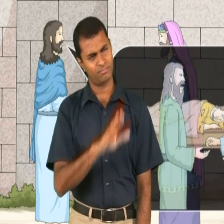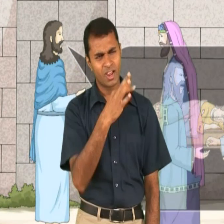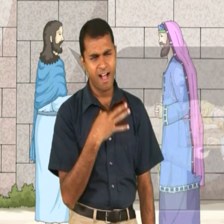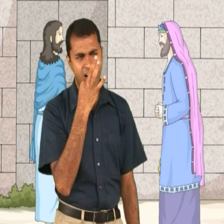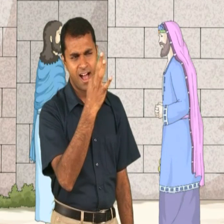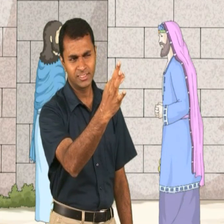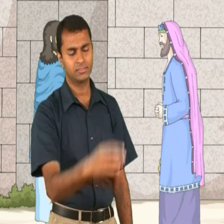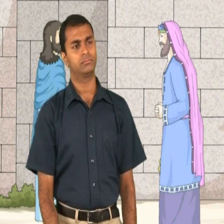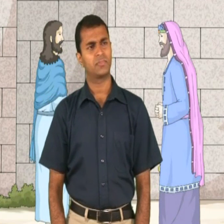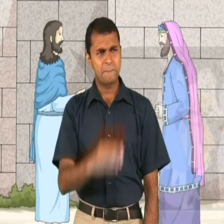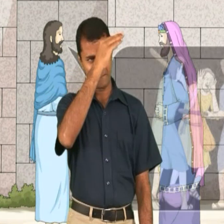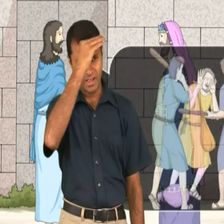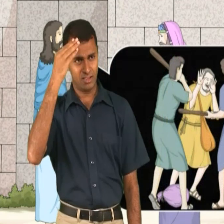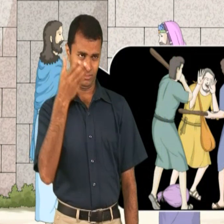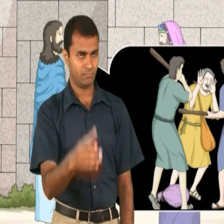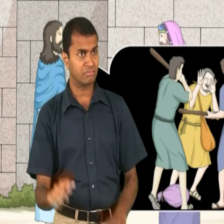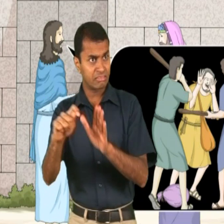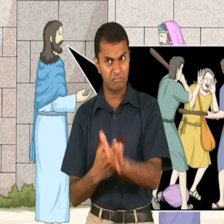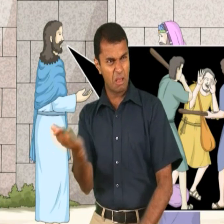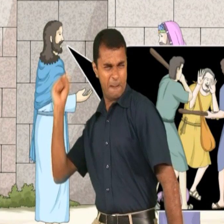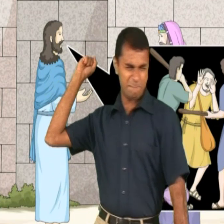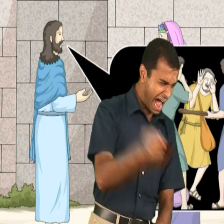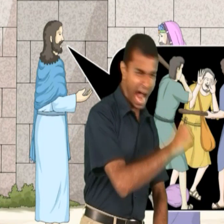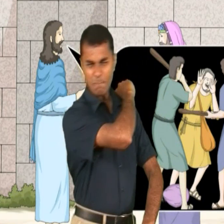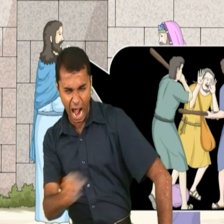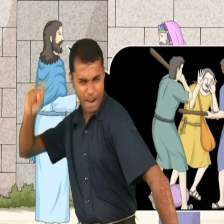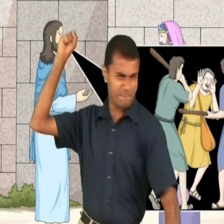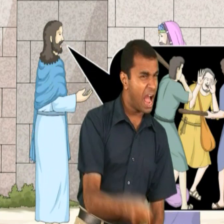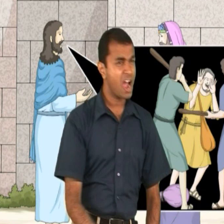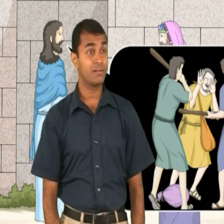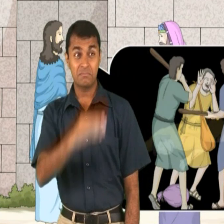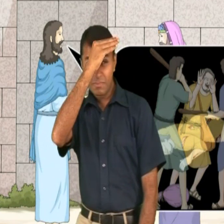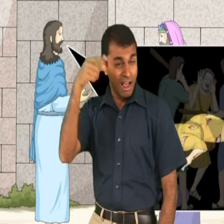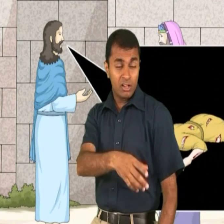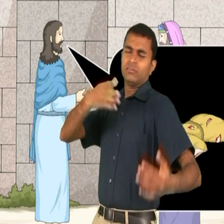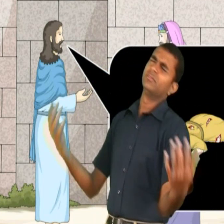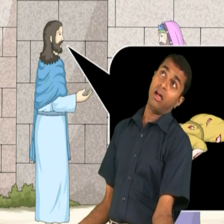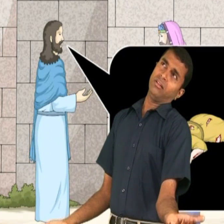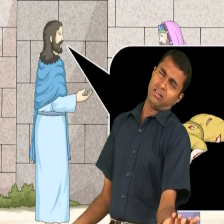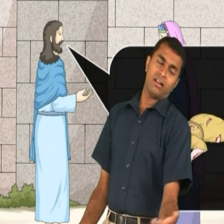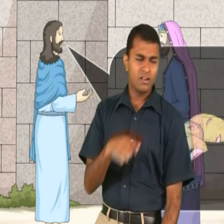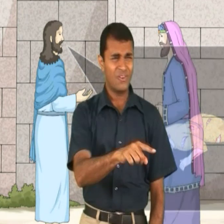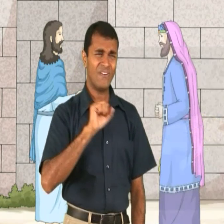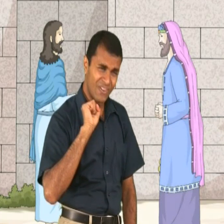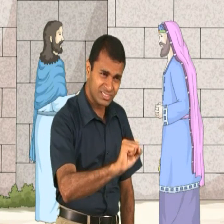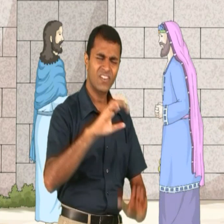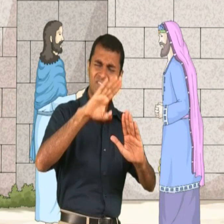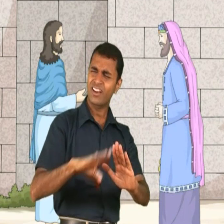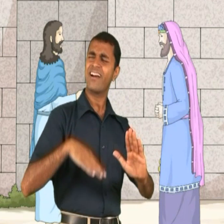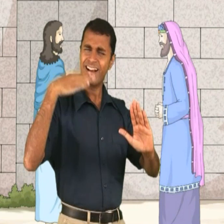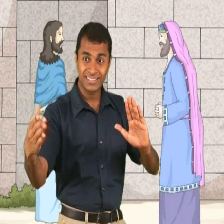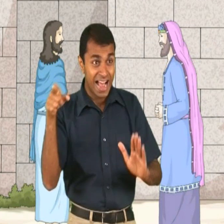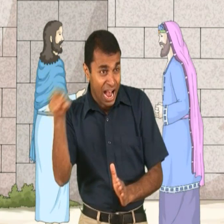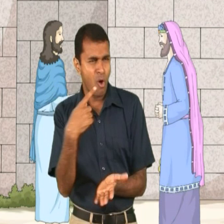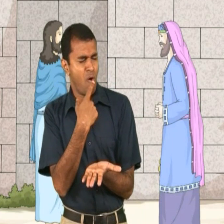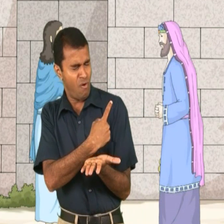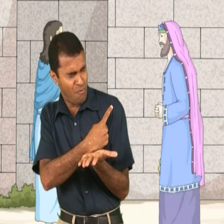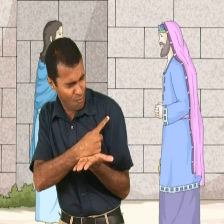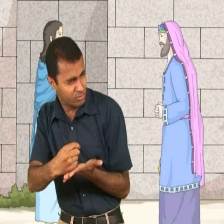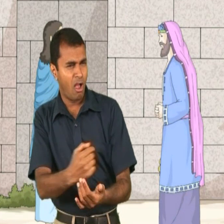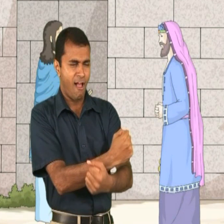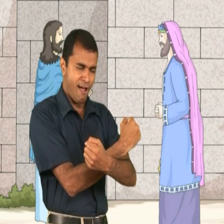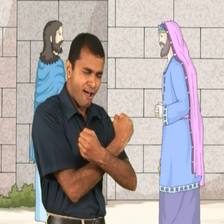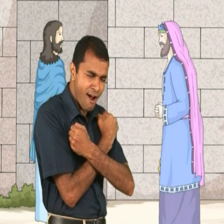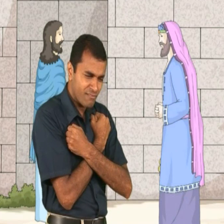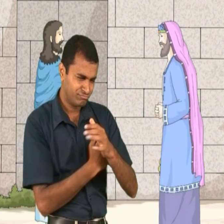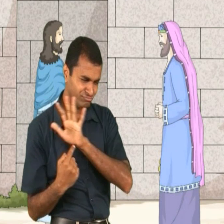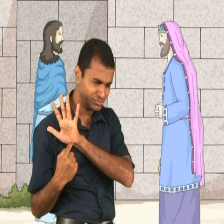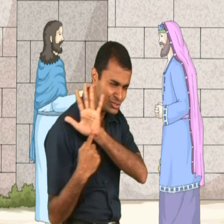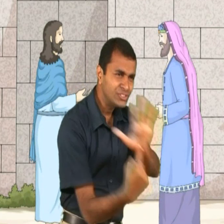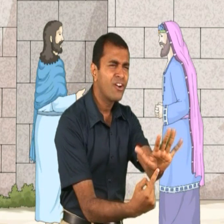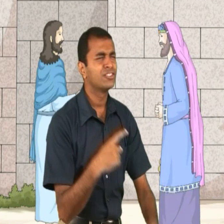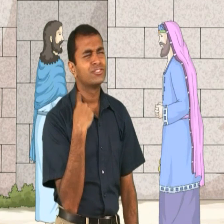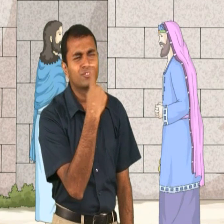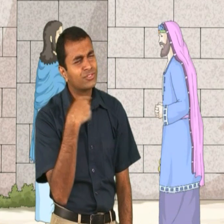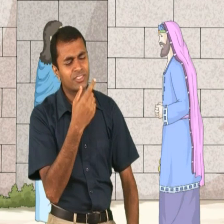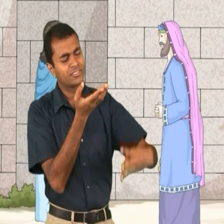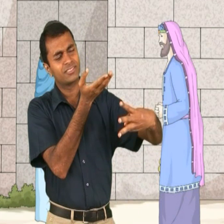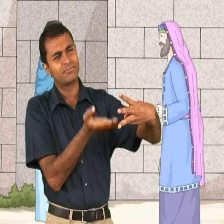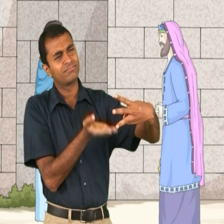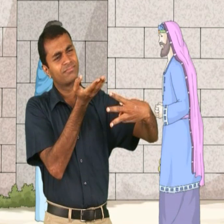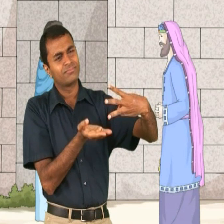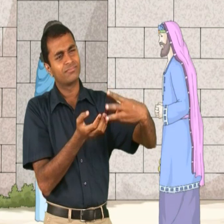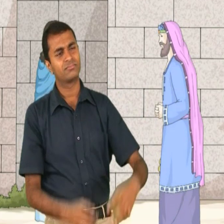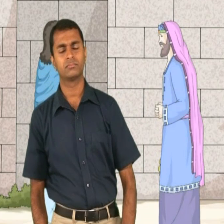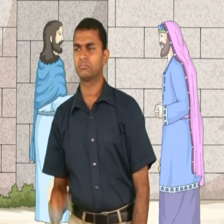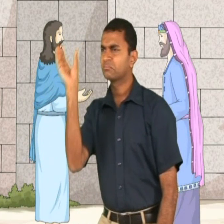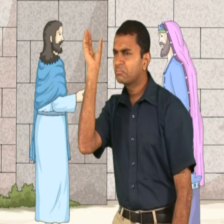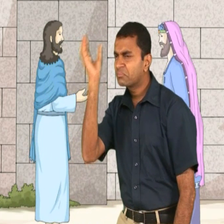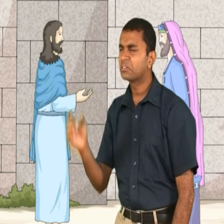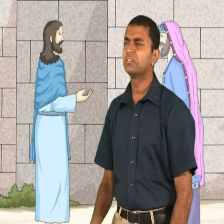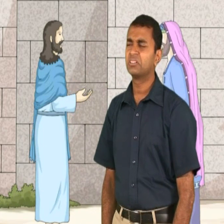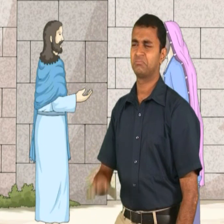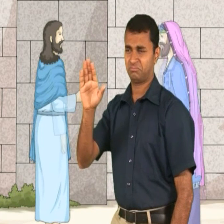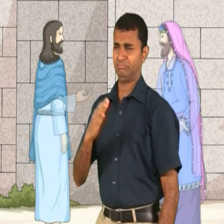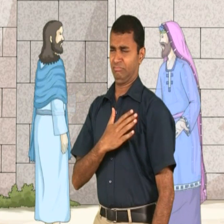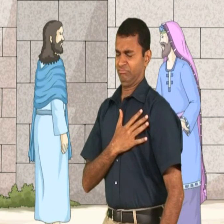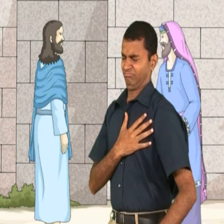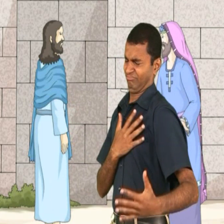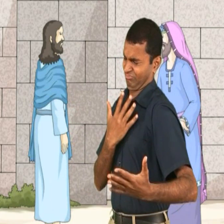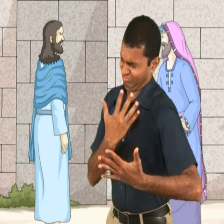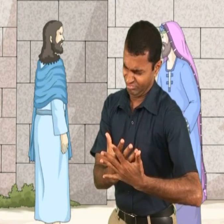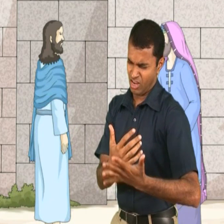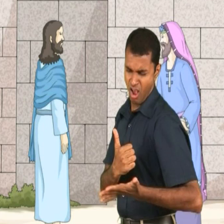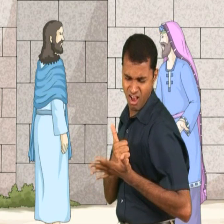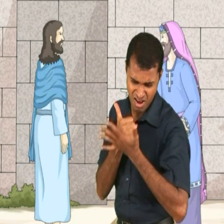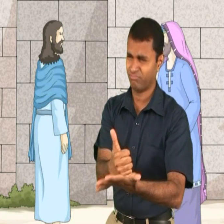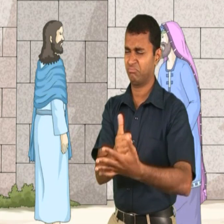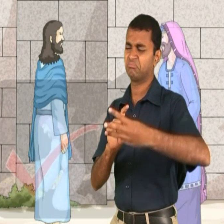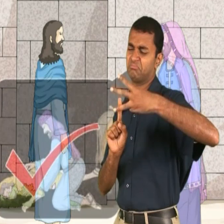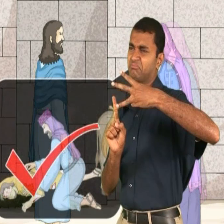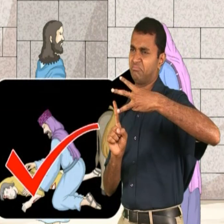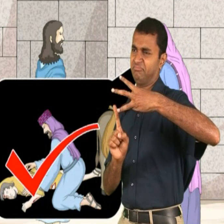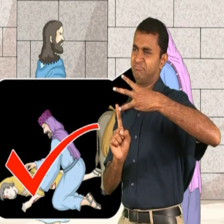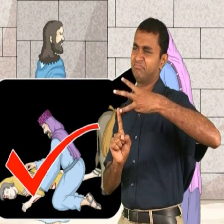Which of these three do you think was a neighbor to the man who fell into the hands of robbers?”